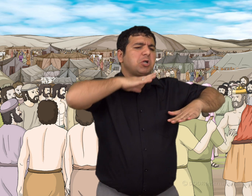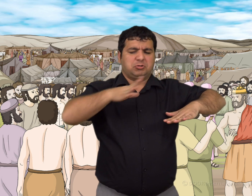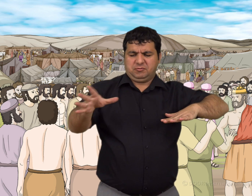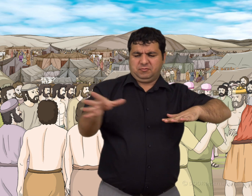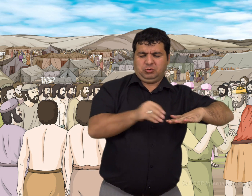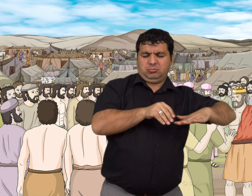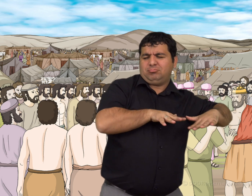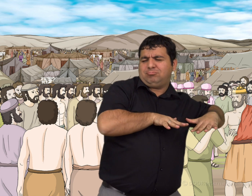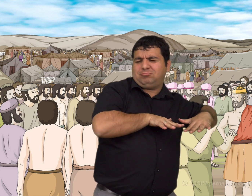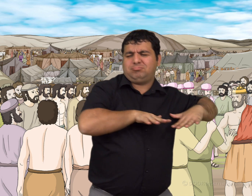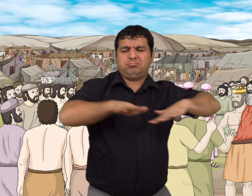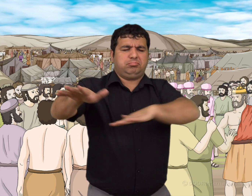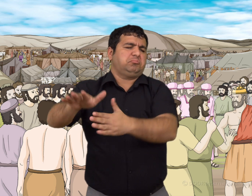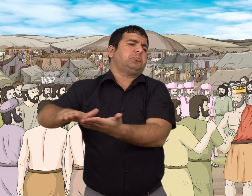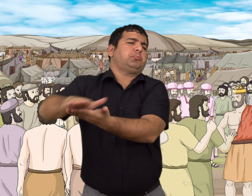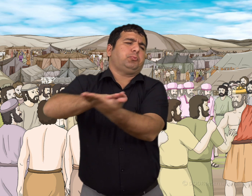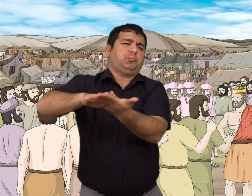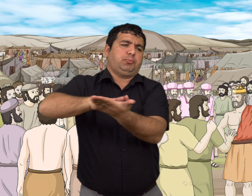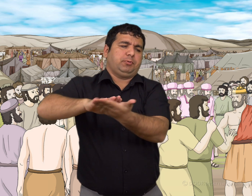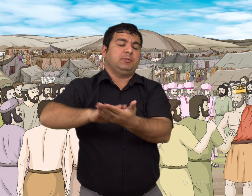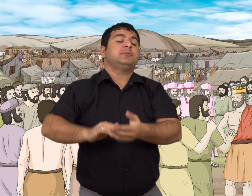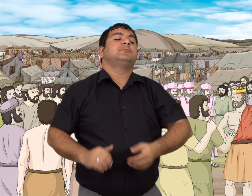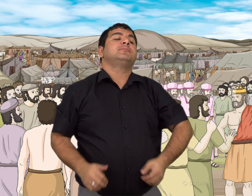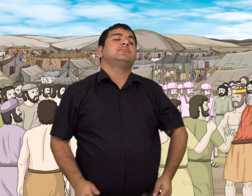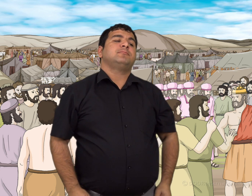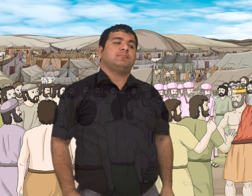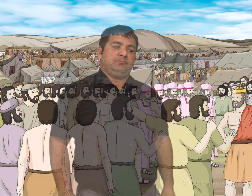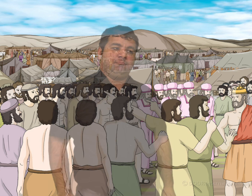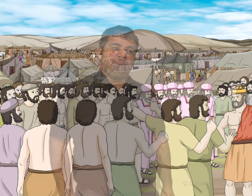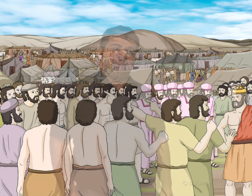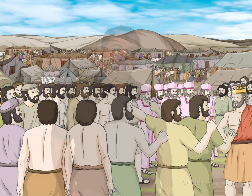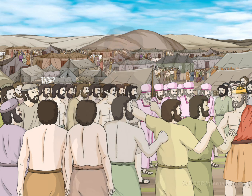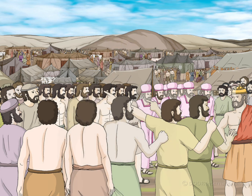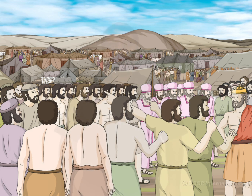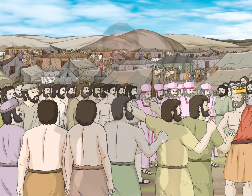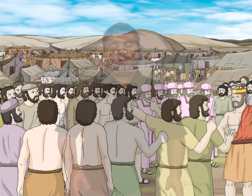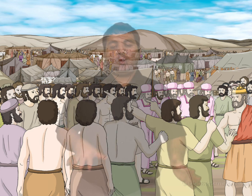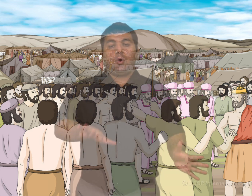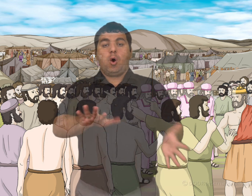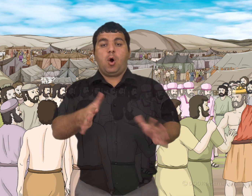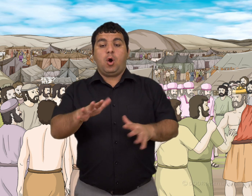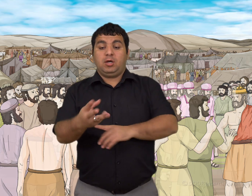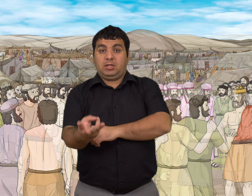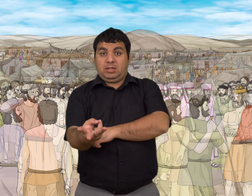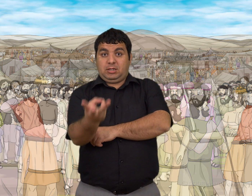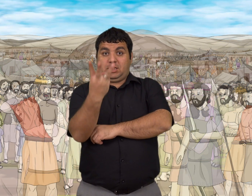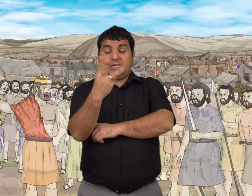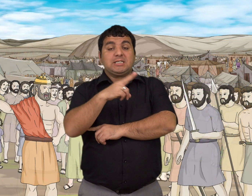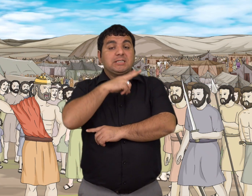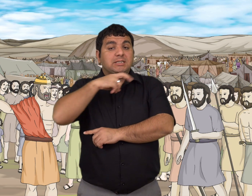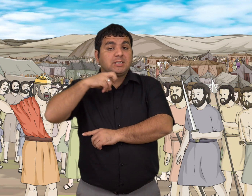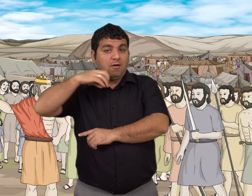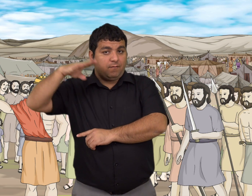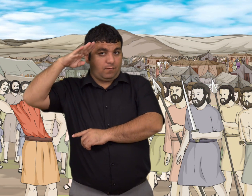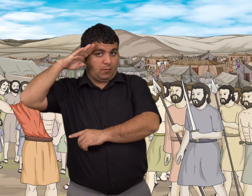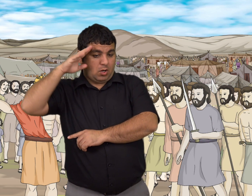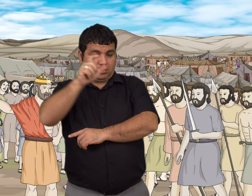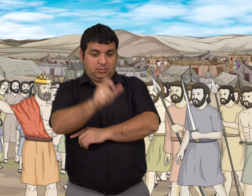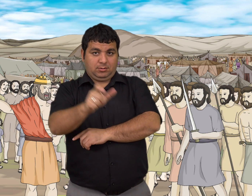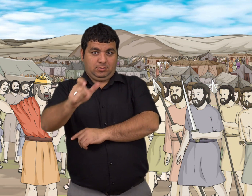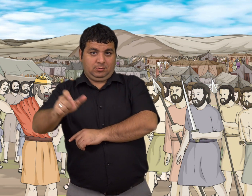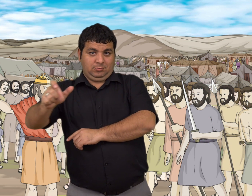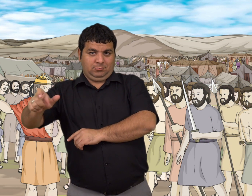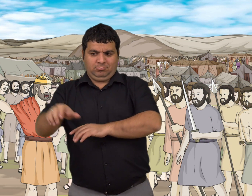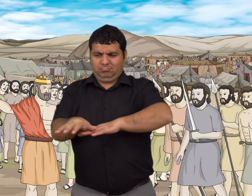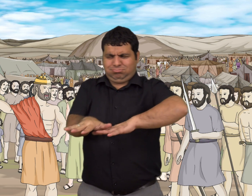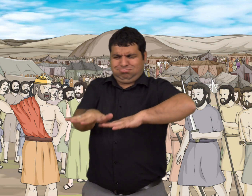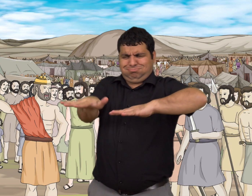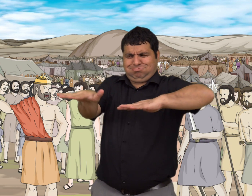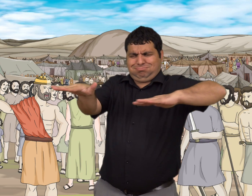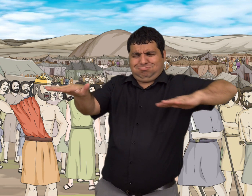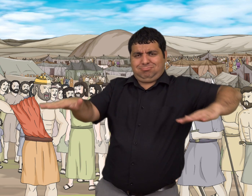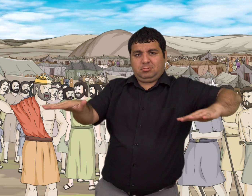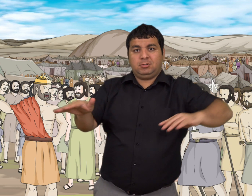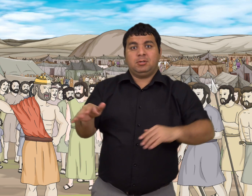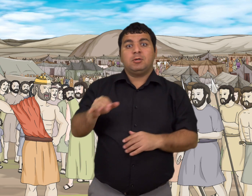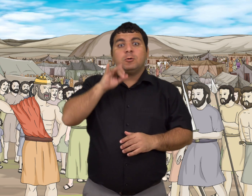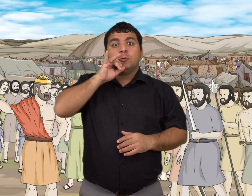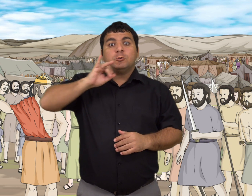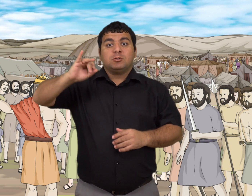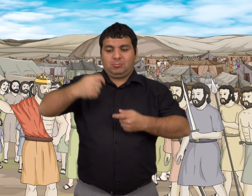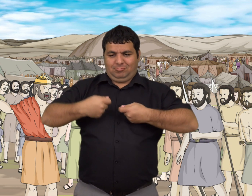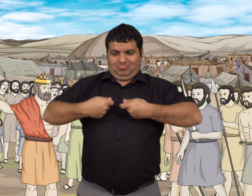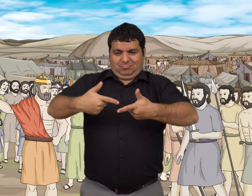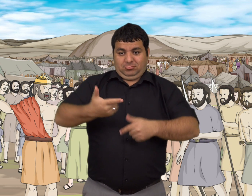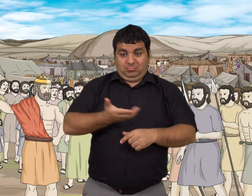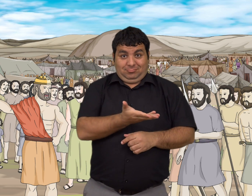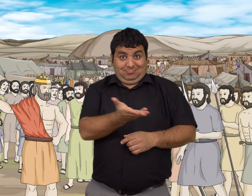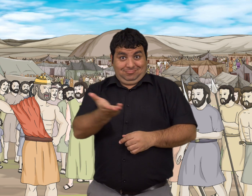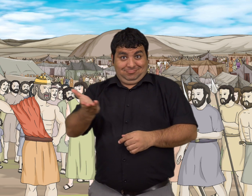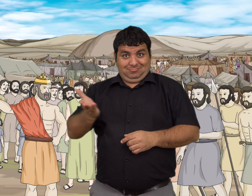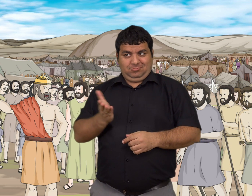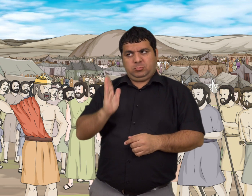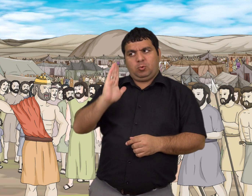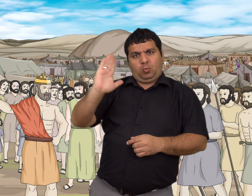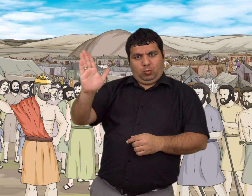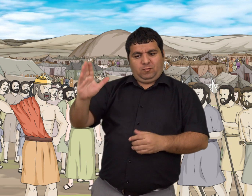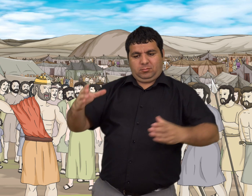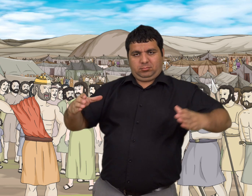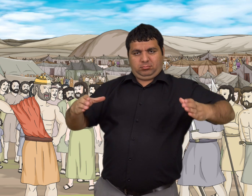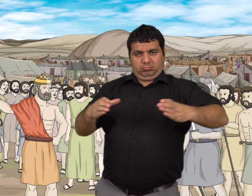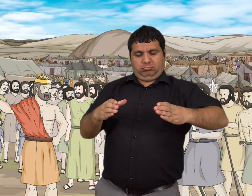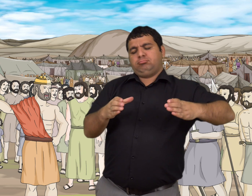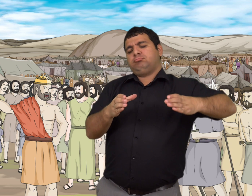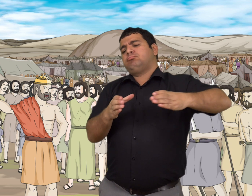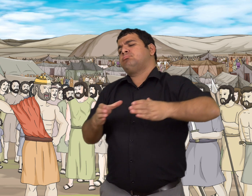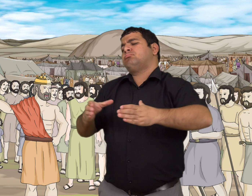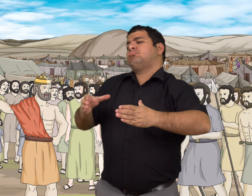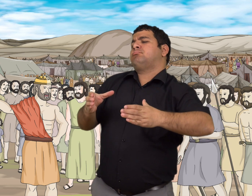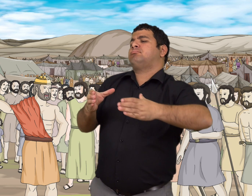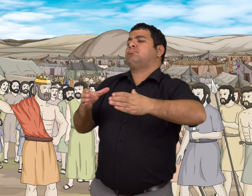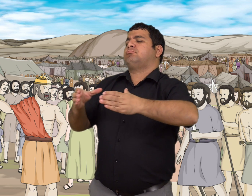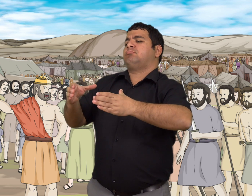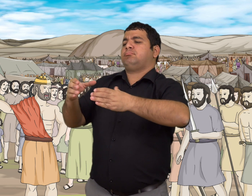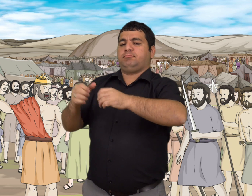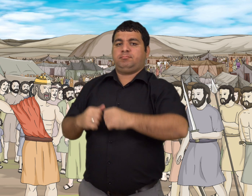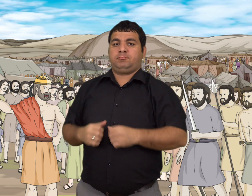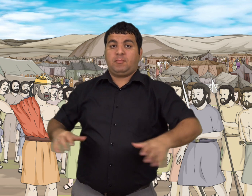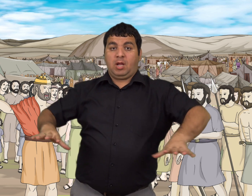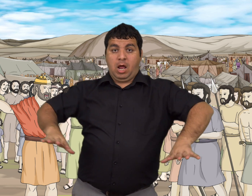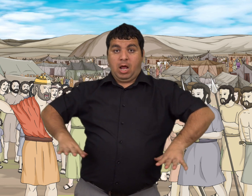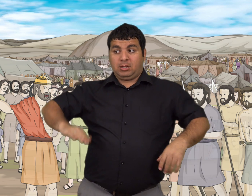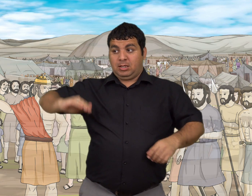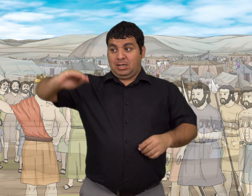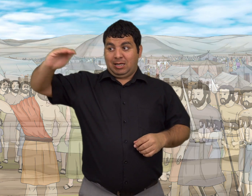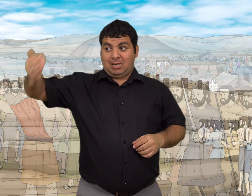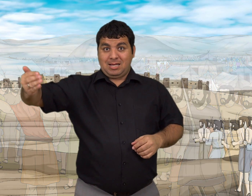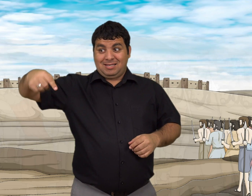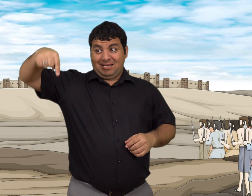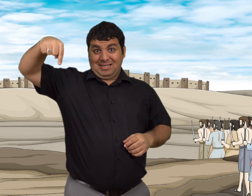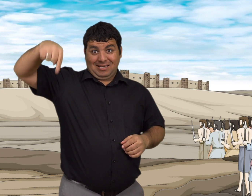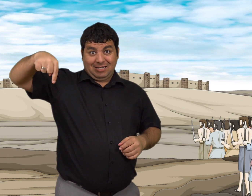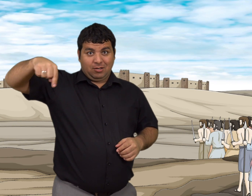Since the people of Ai are so few, you need not wear out all our people there.”